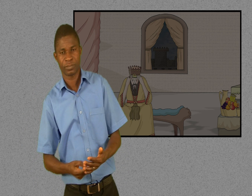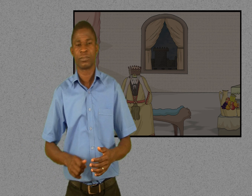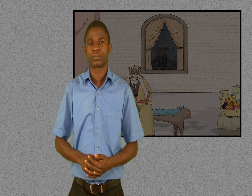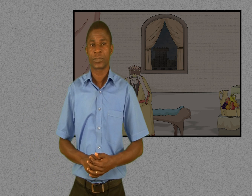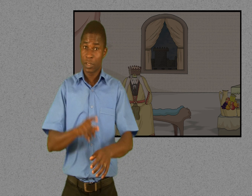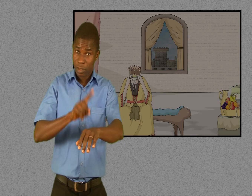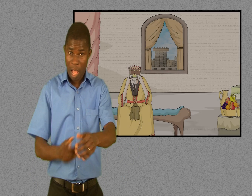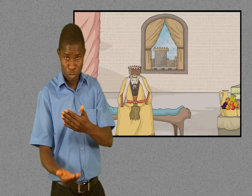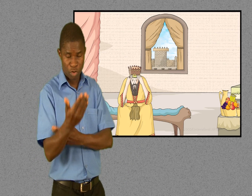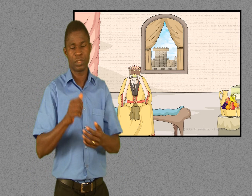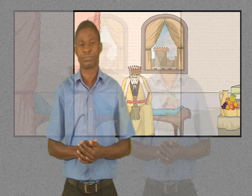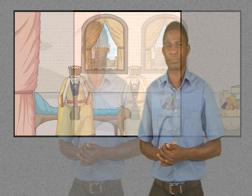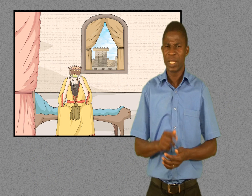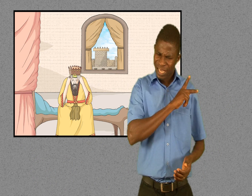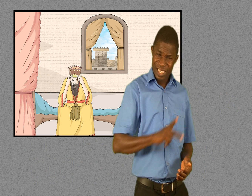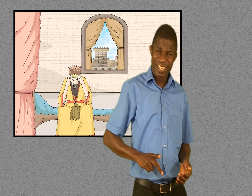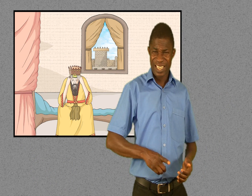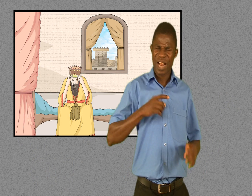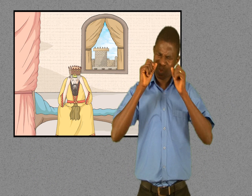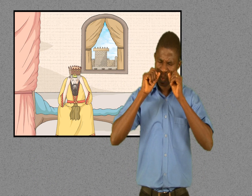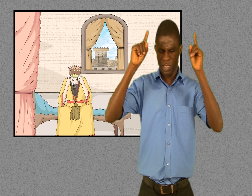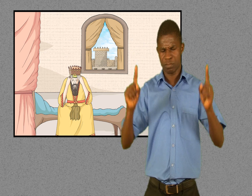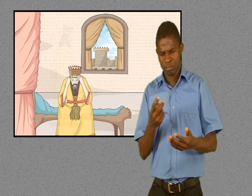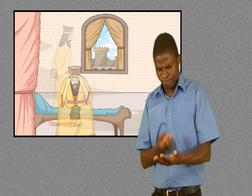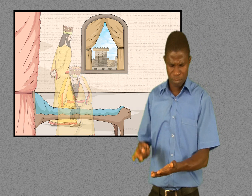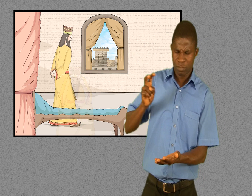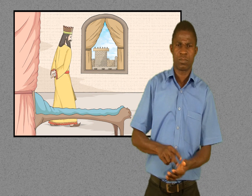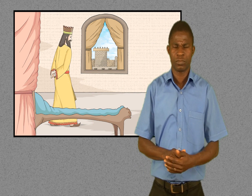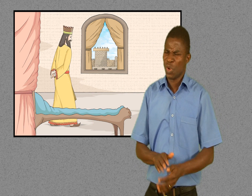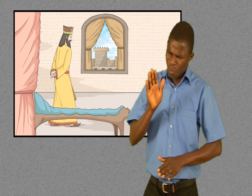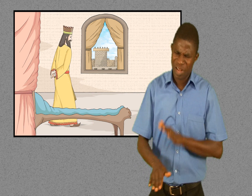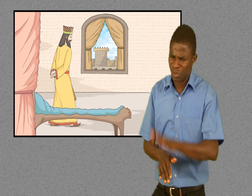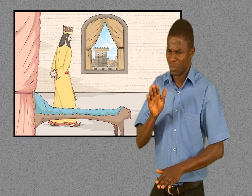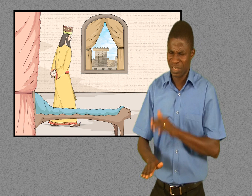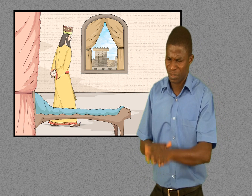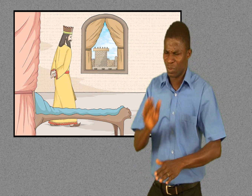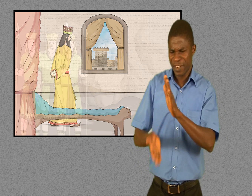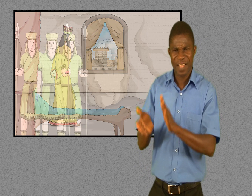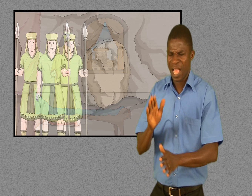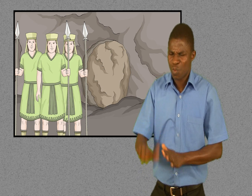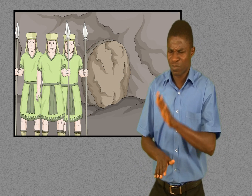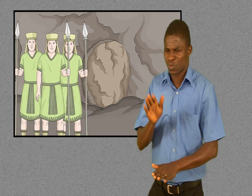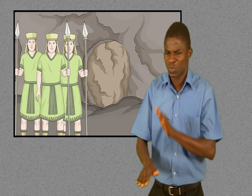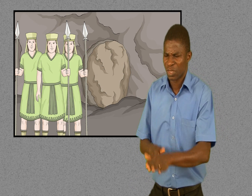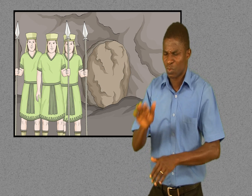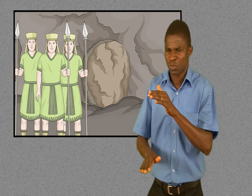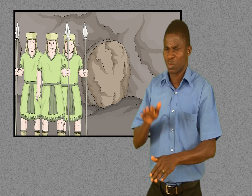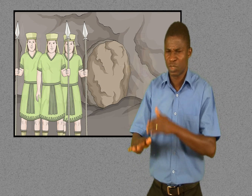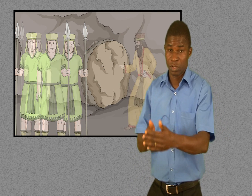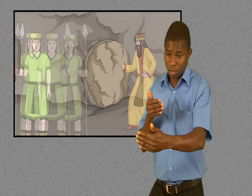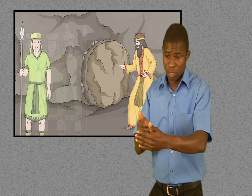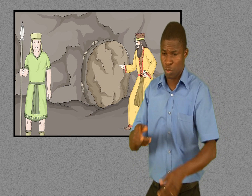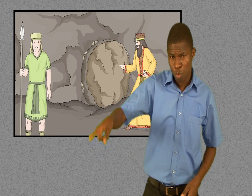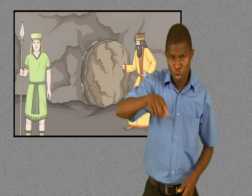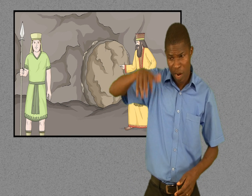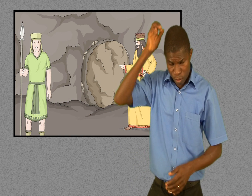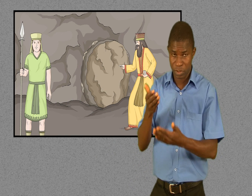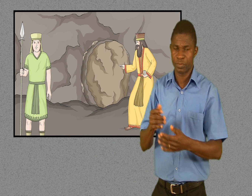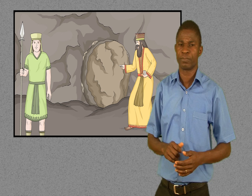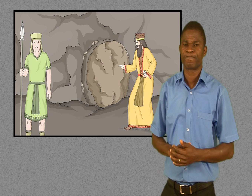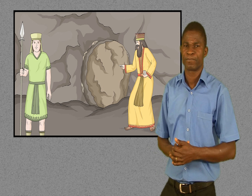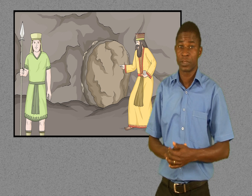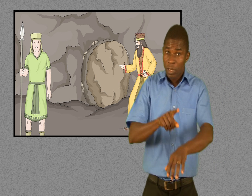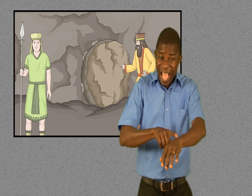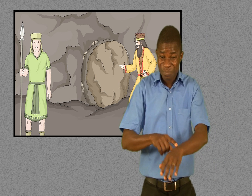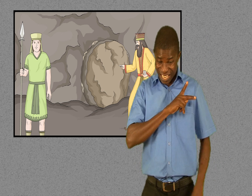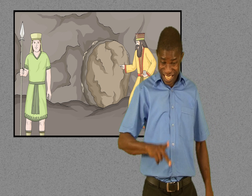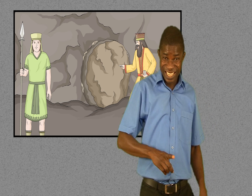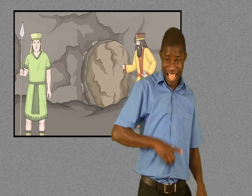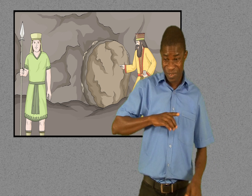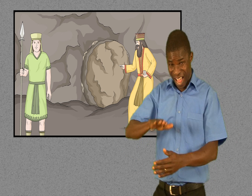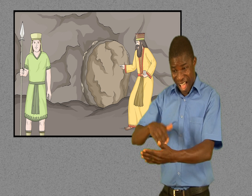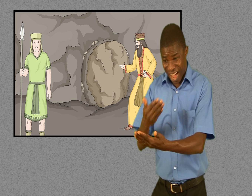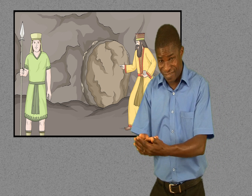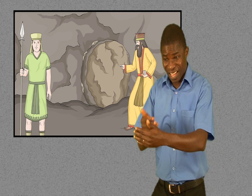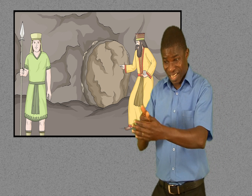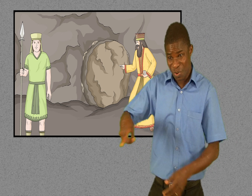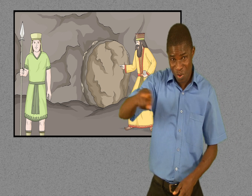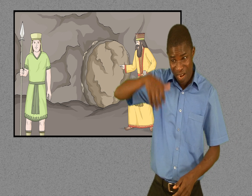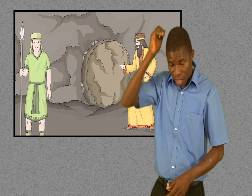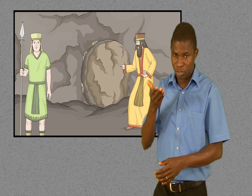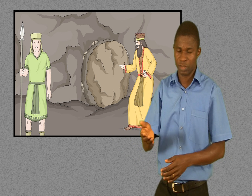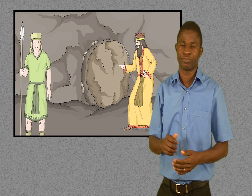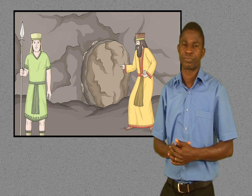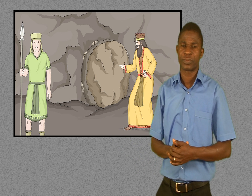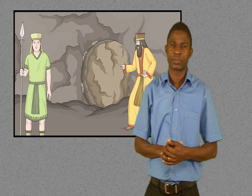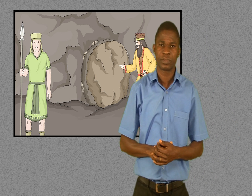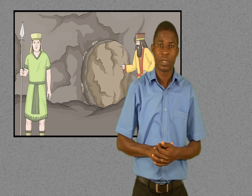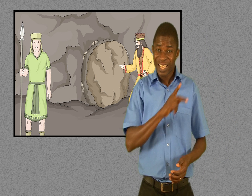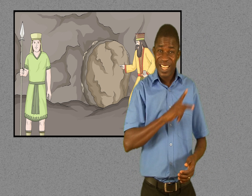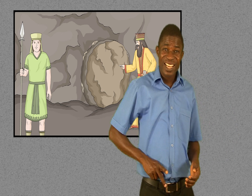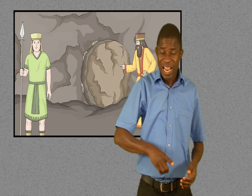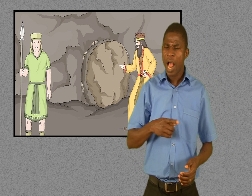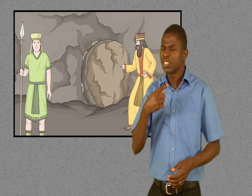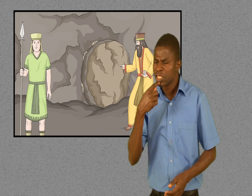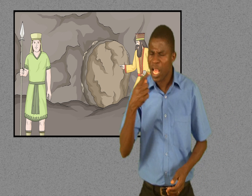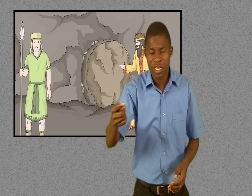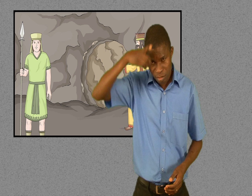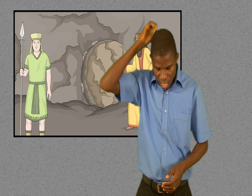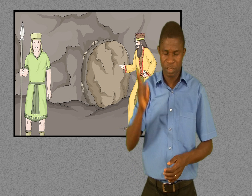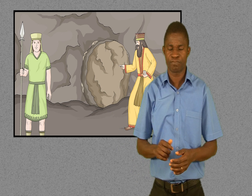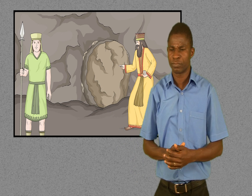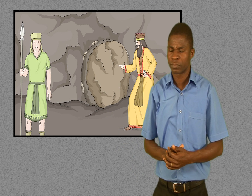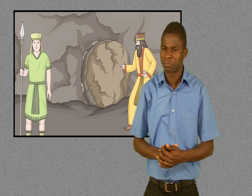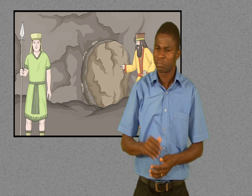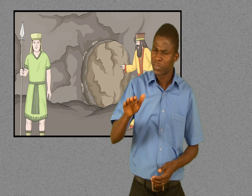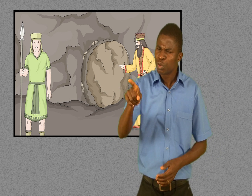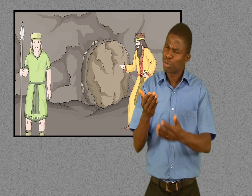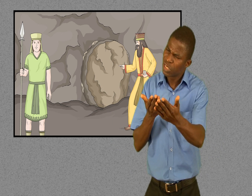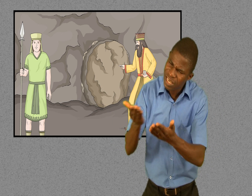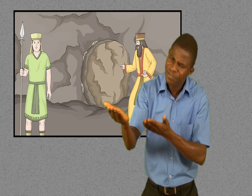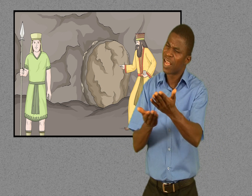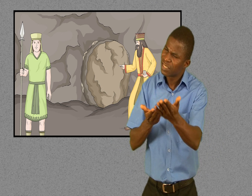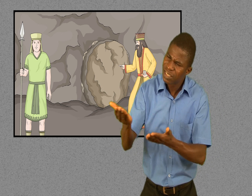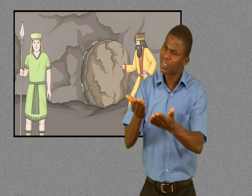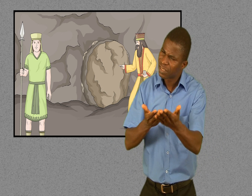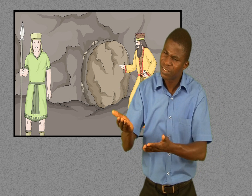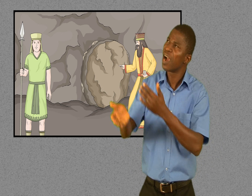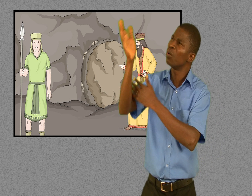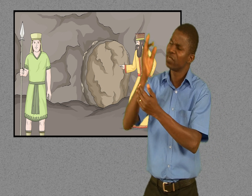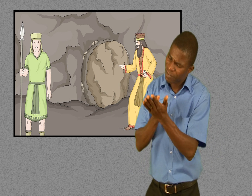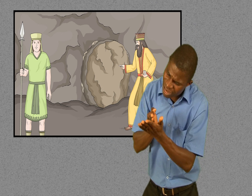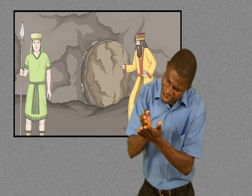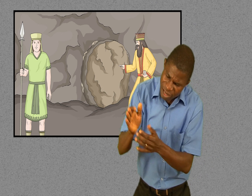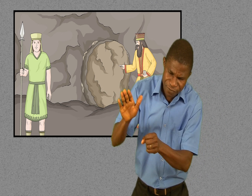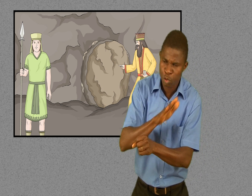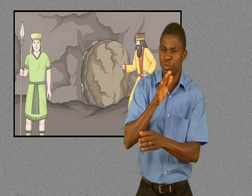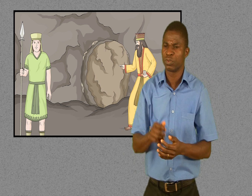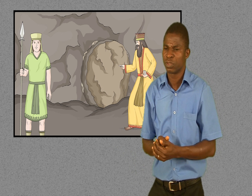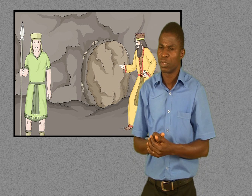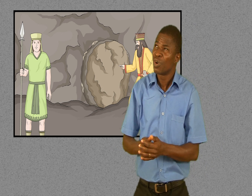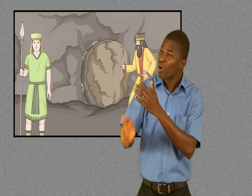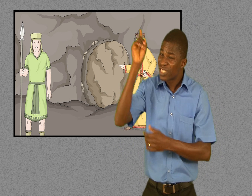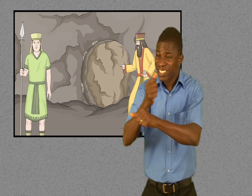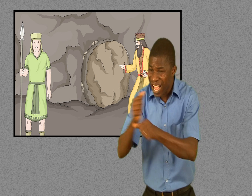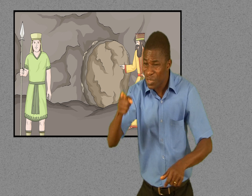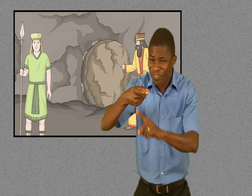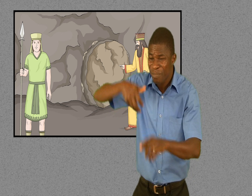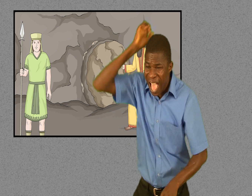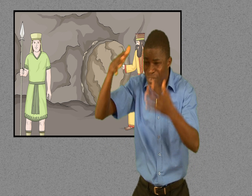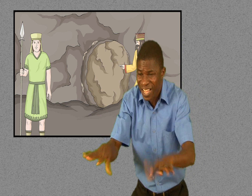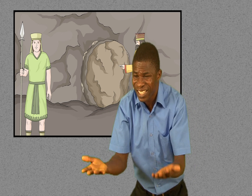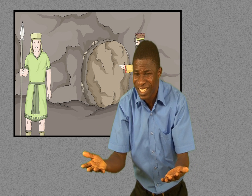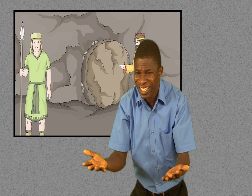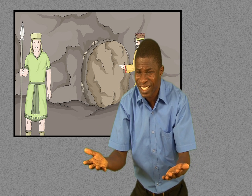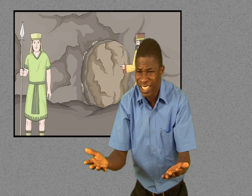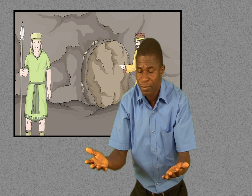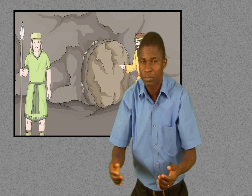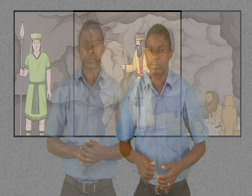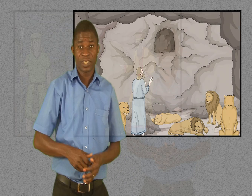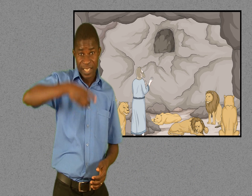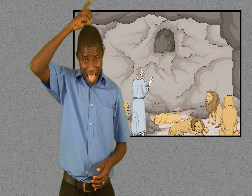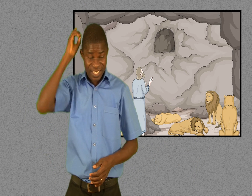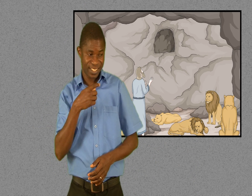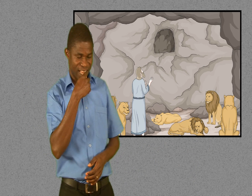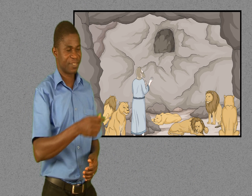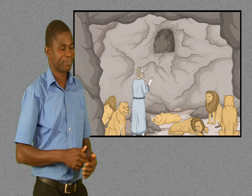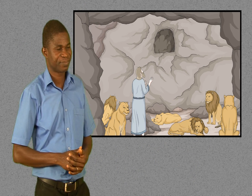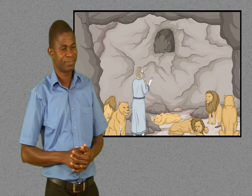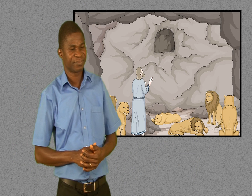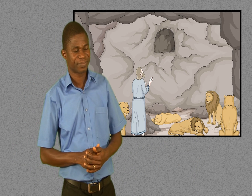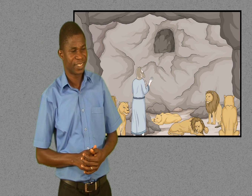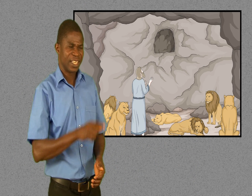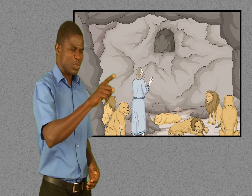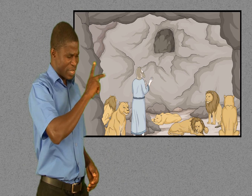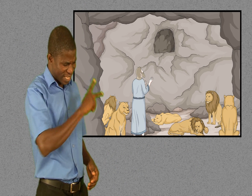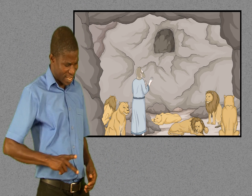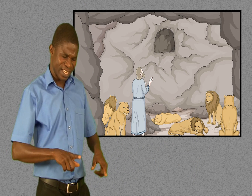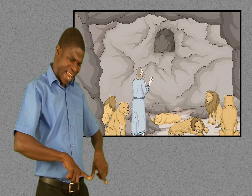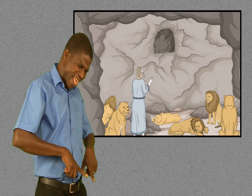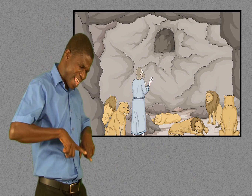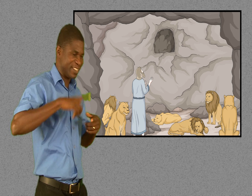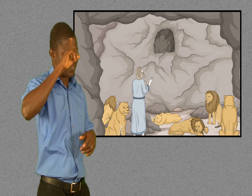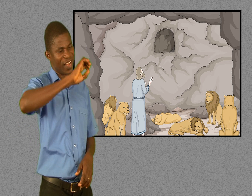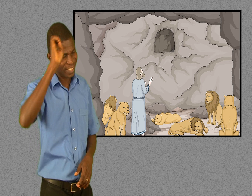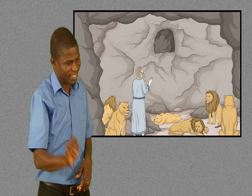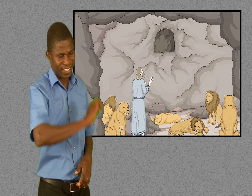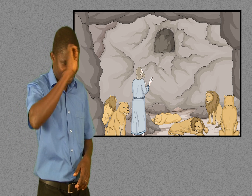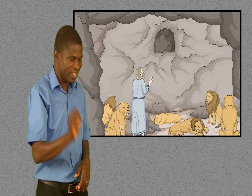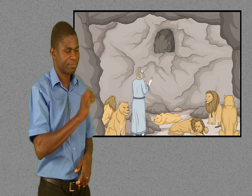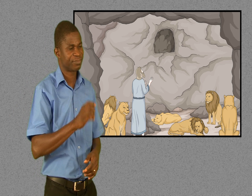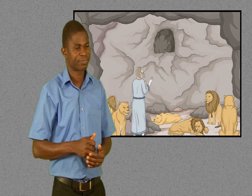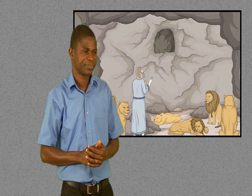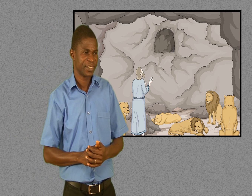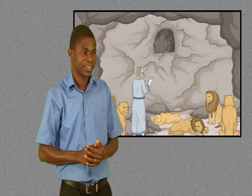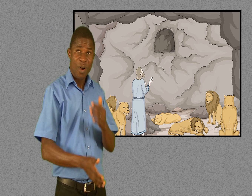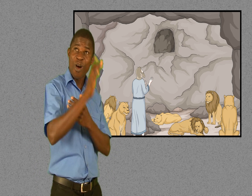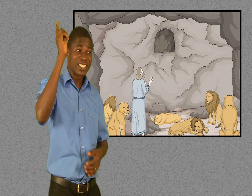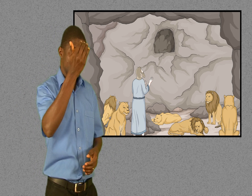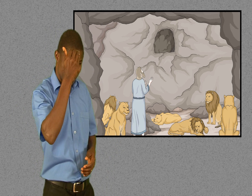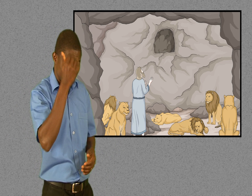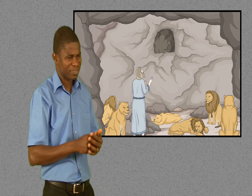When he reached the den, he cried out in a voice of anguish, “O Daniel, servant of the living God, has your God, whom you serve continually, been able to deliver you from the lions?” Then Daniel replied, “O king, may you live forever!